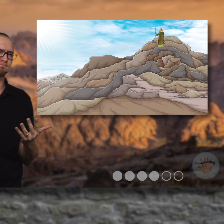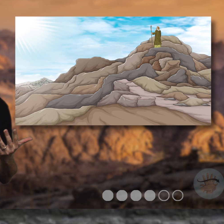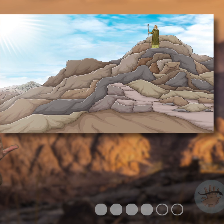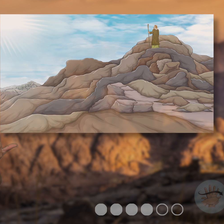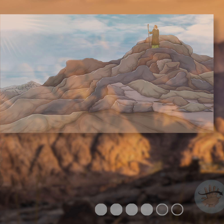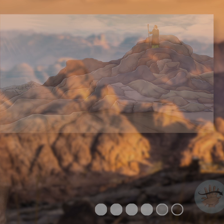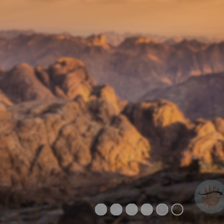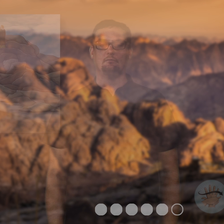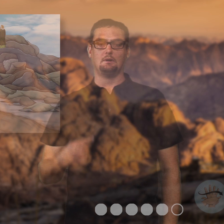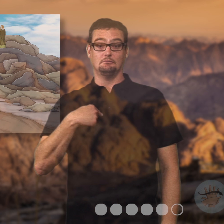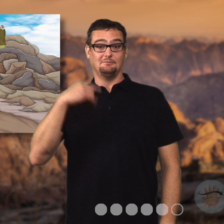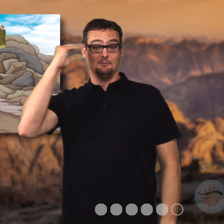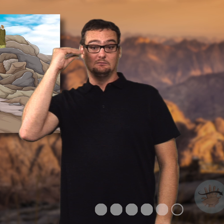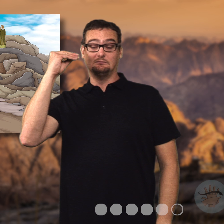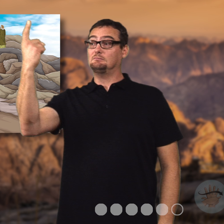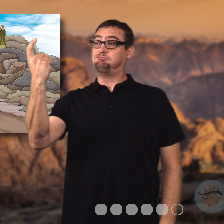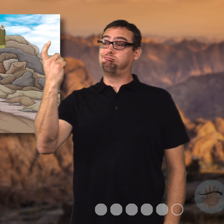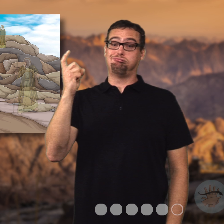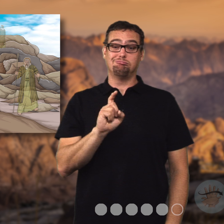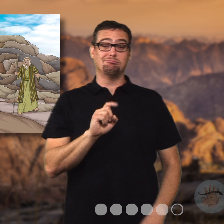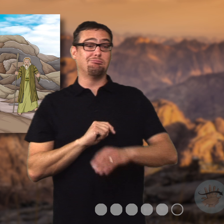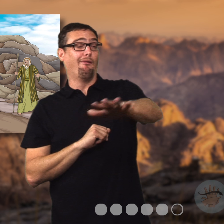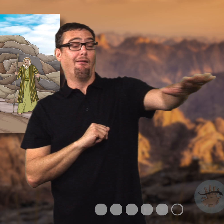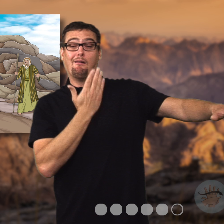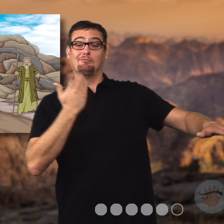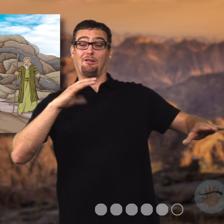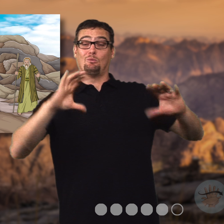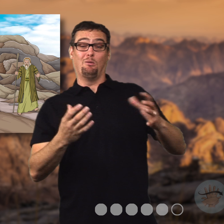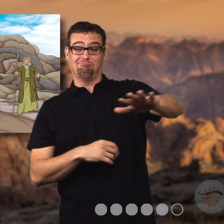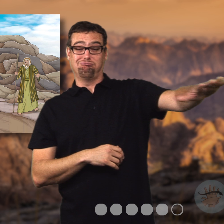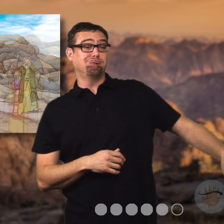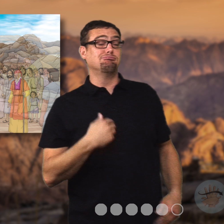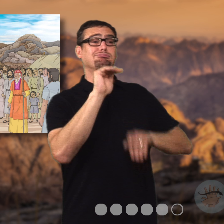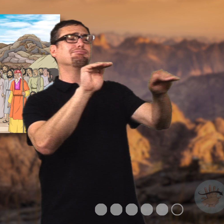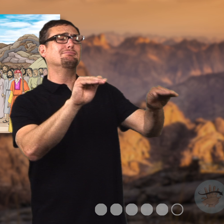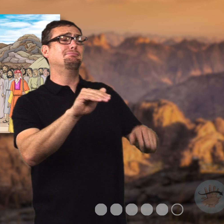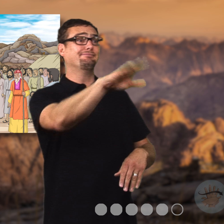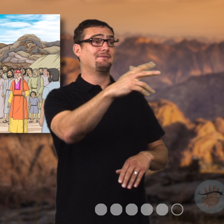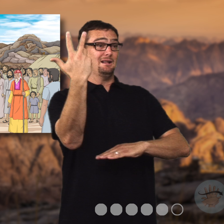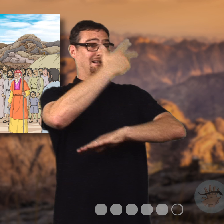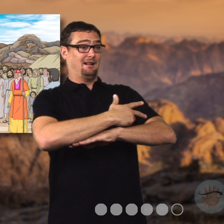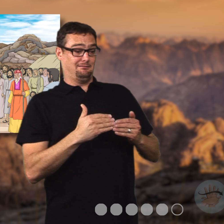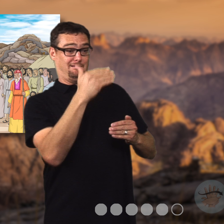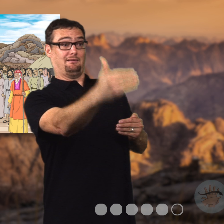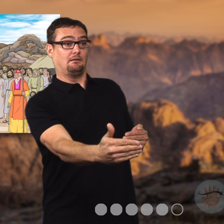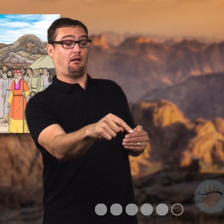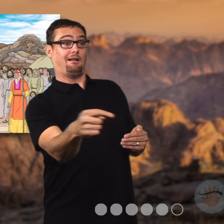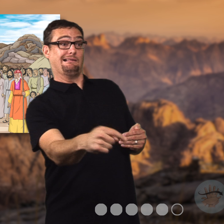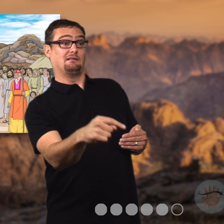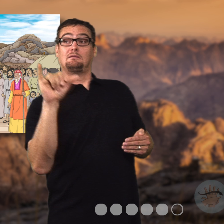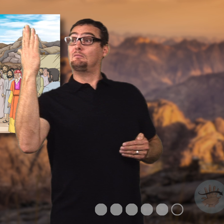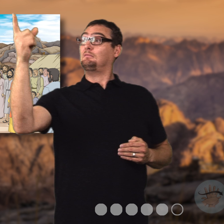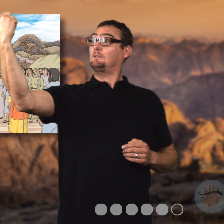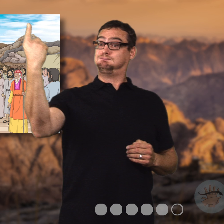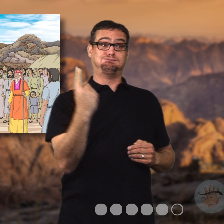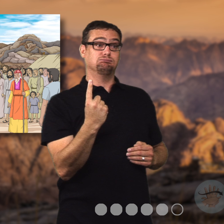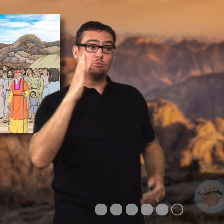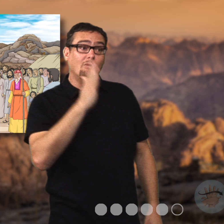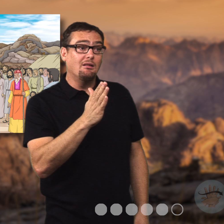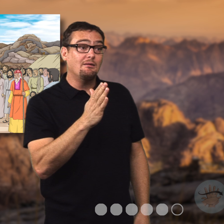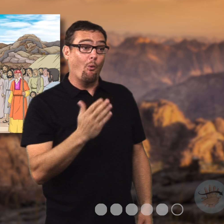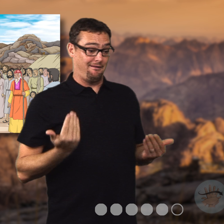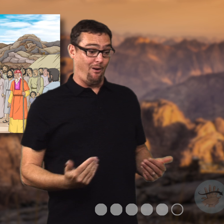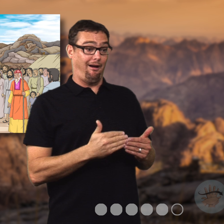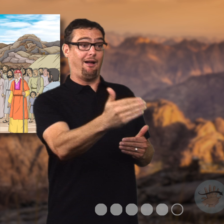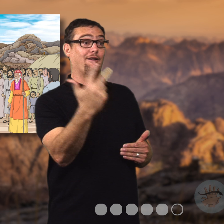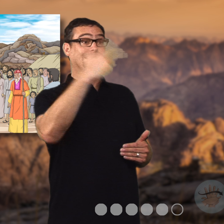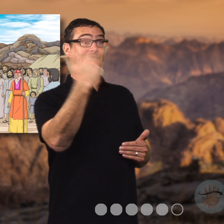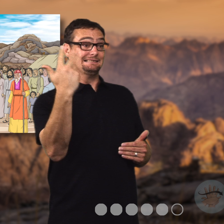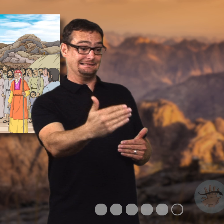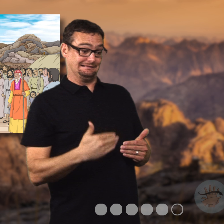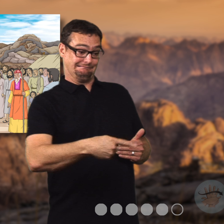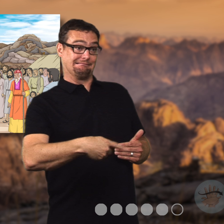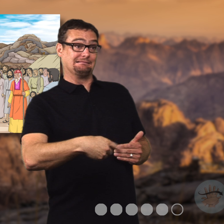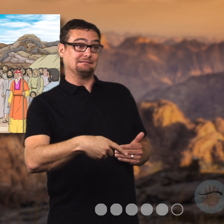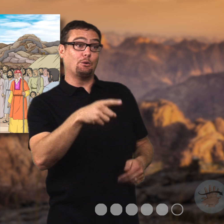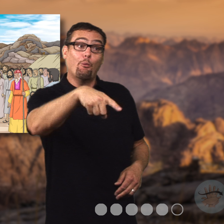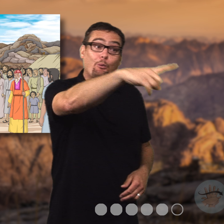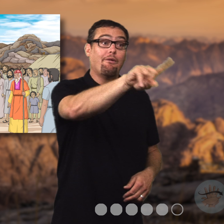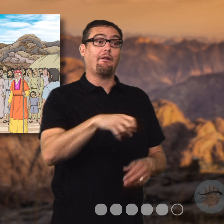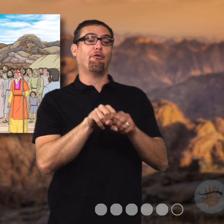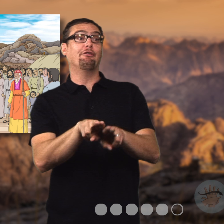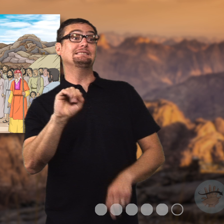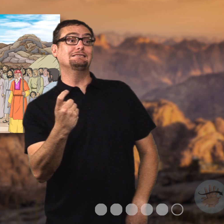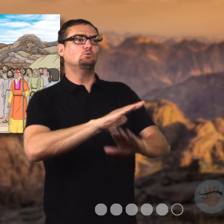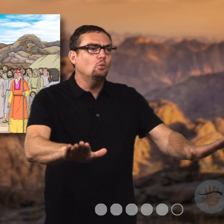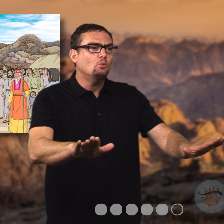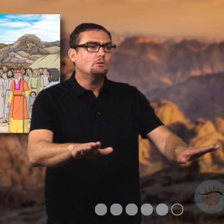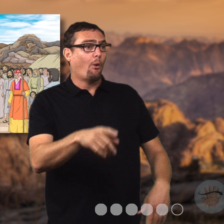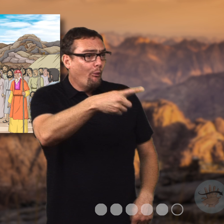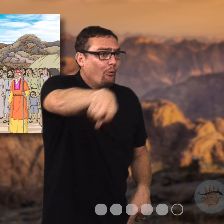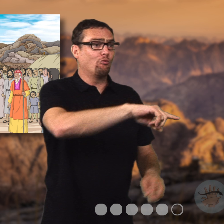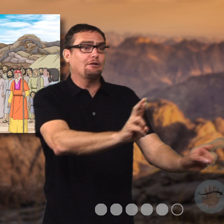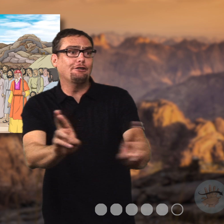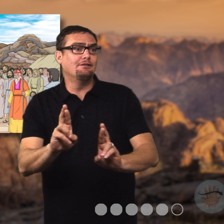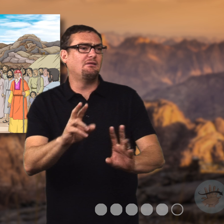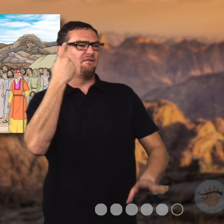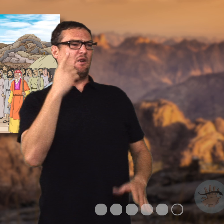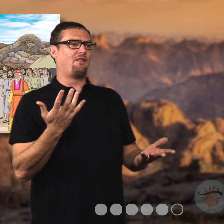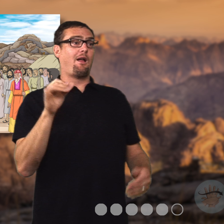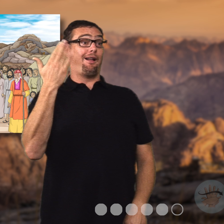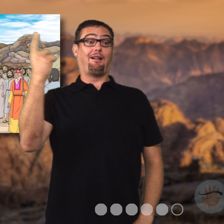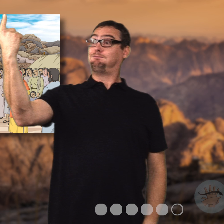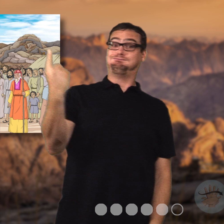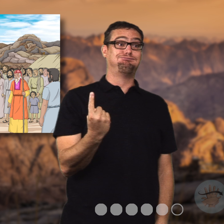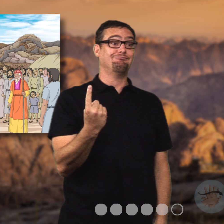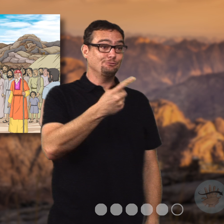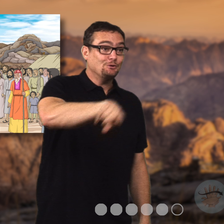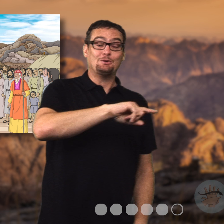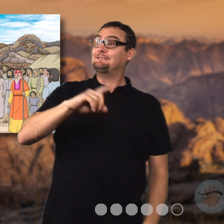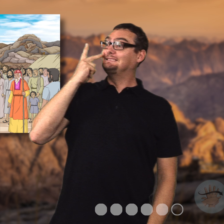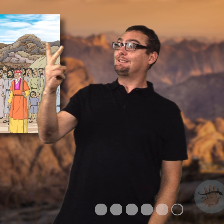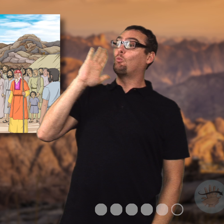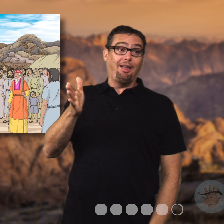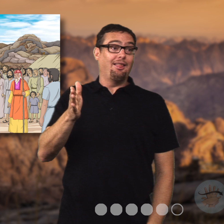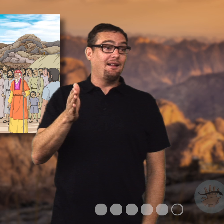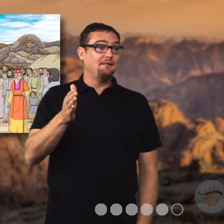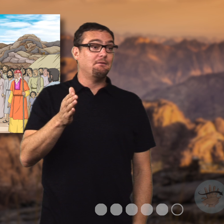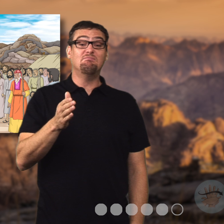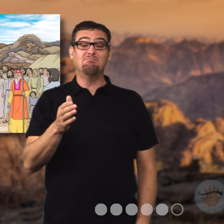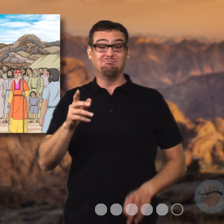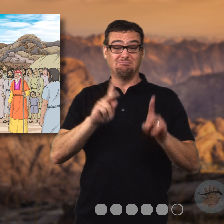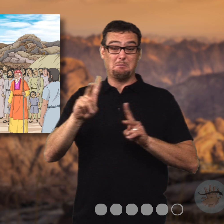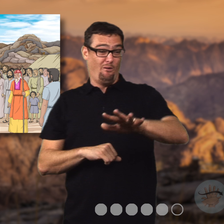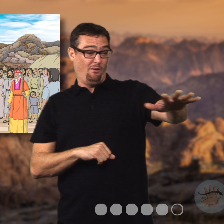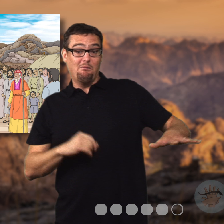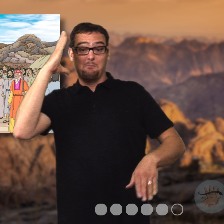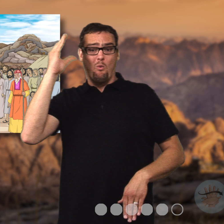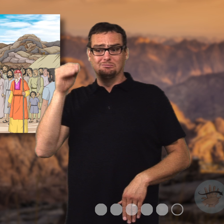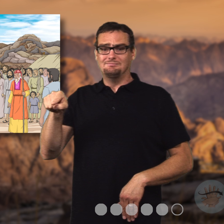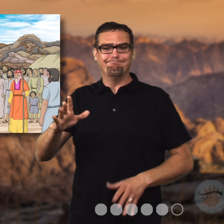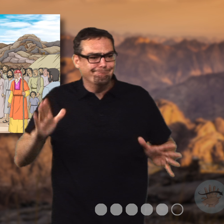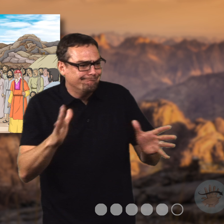When Moses came down from the mountain to the people, he consecrated them, and they washed their clothes.